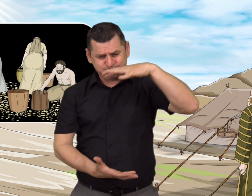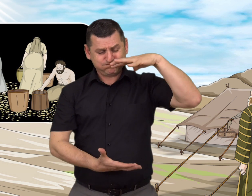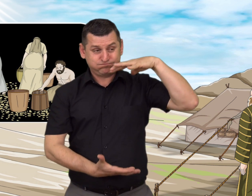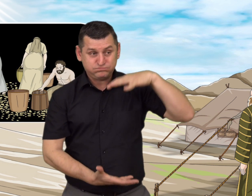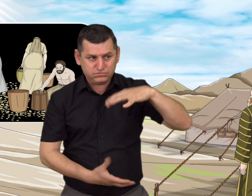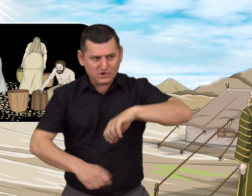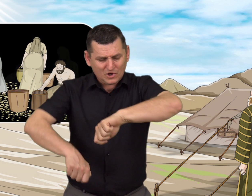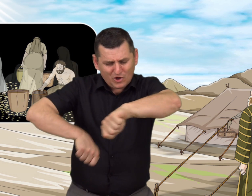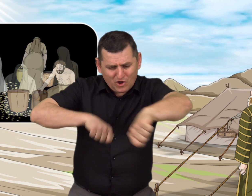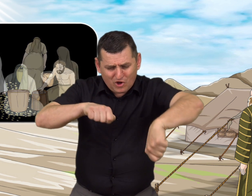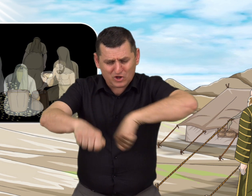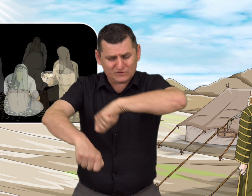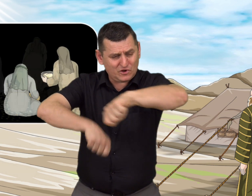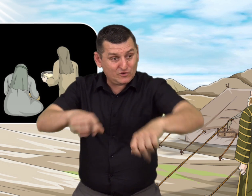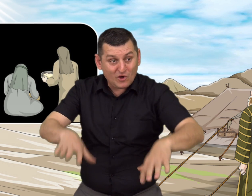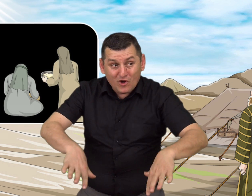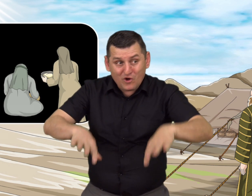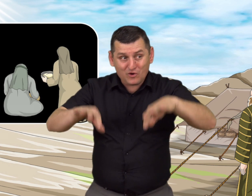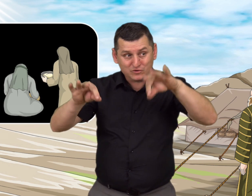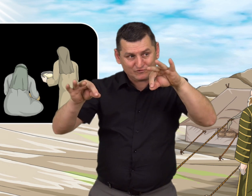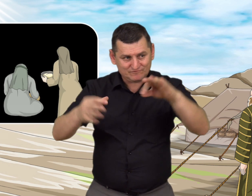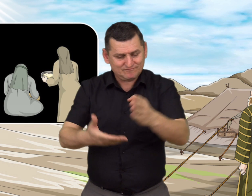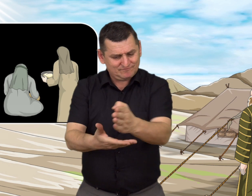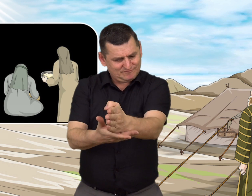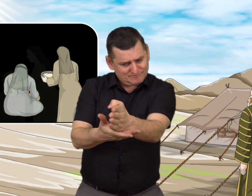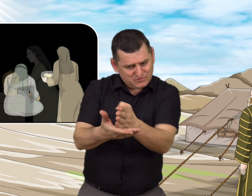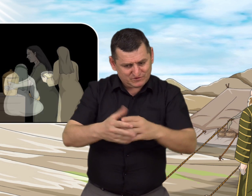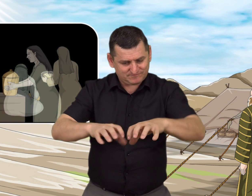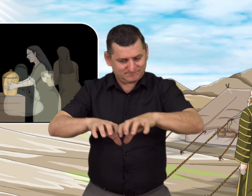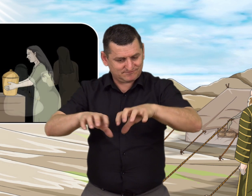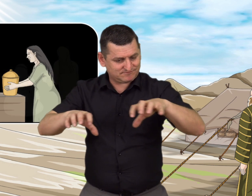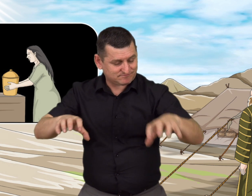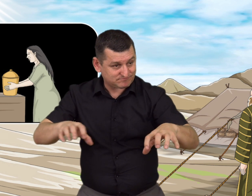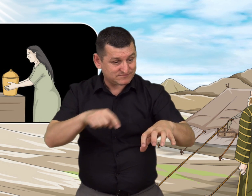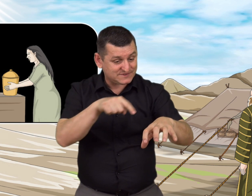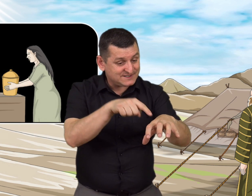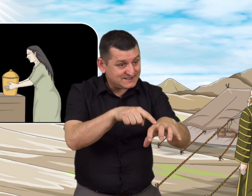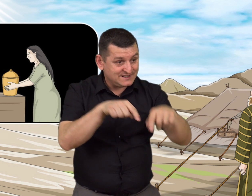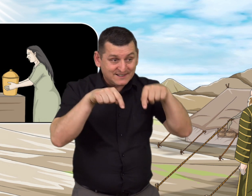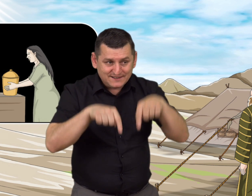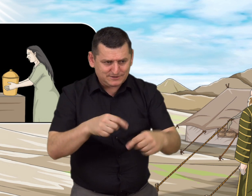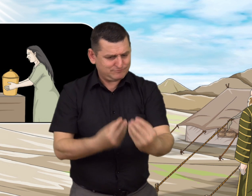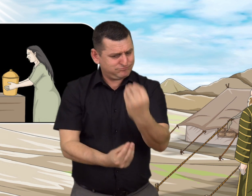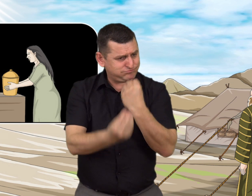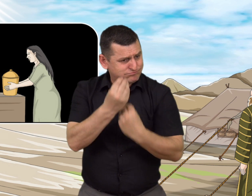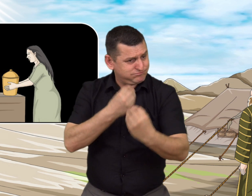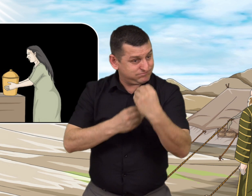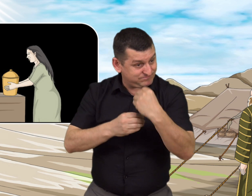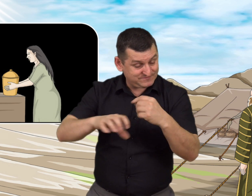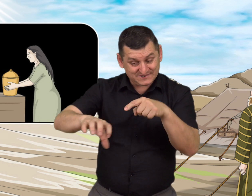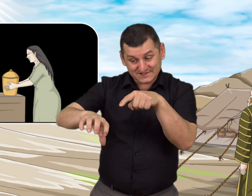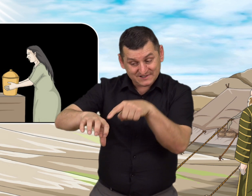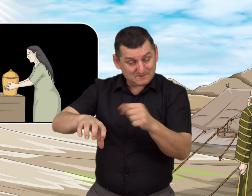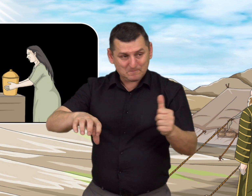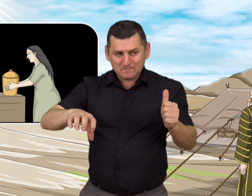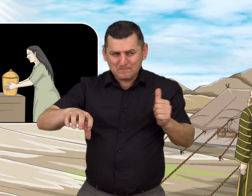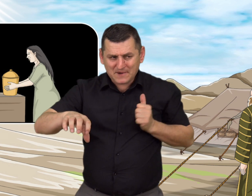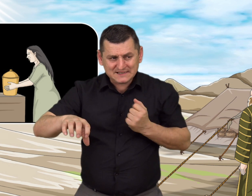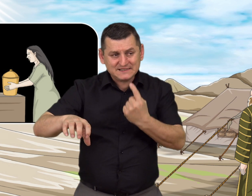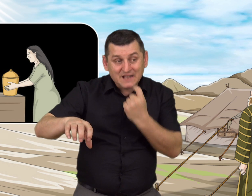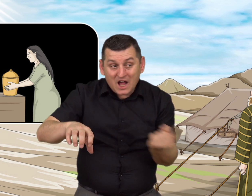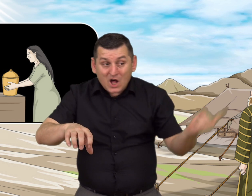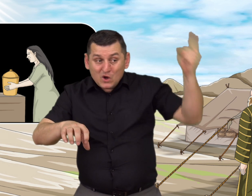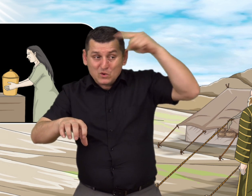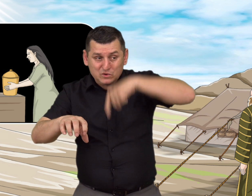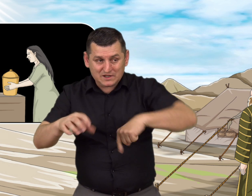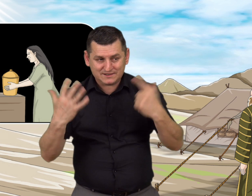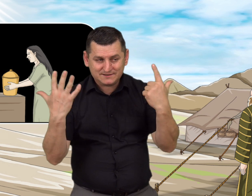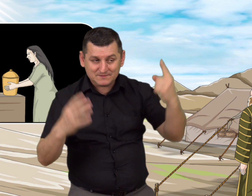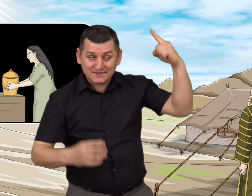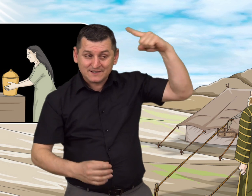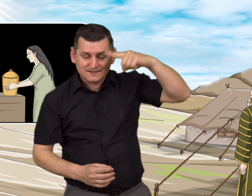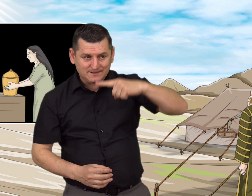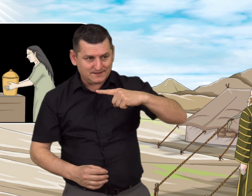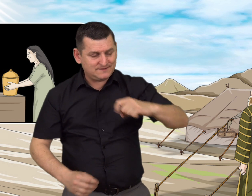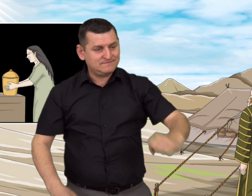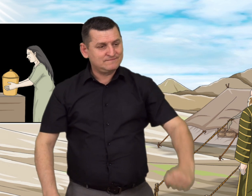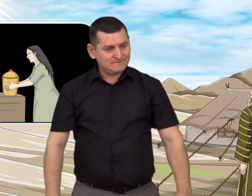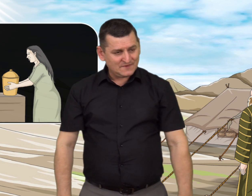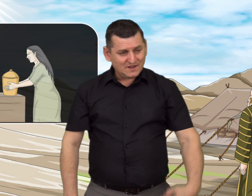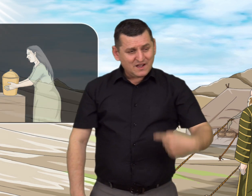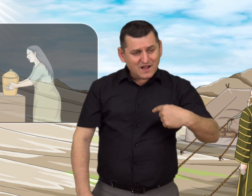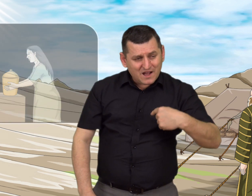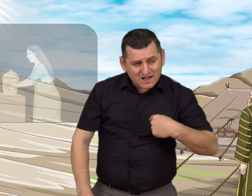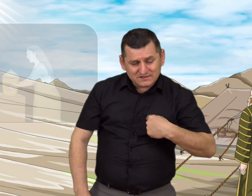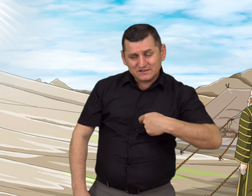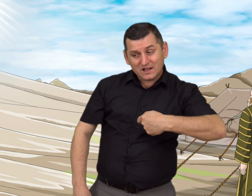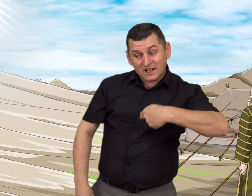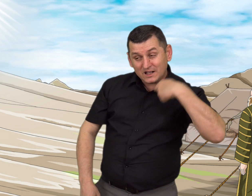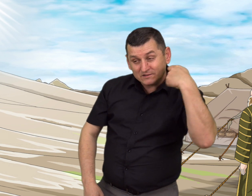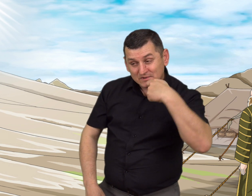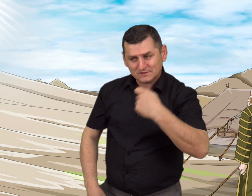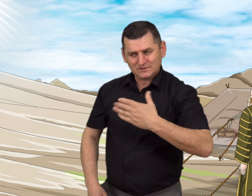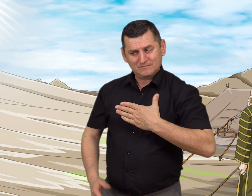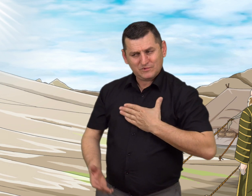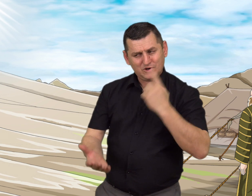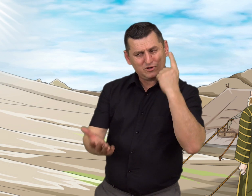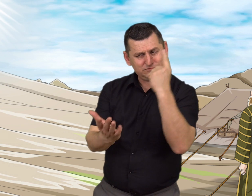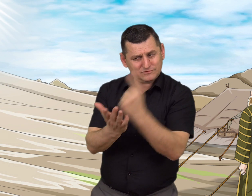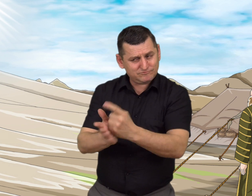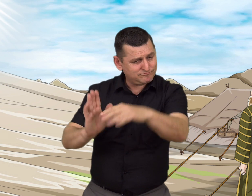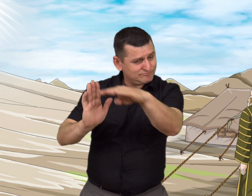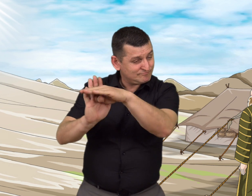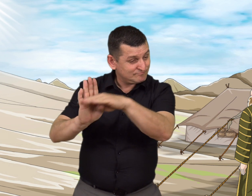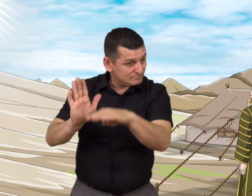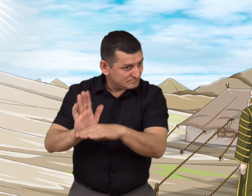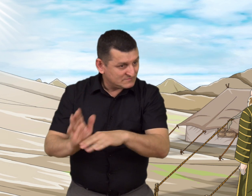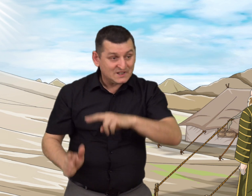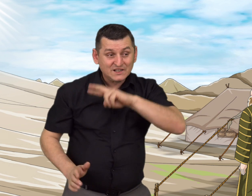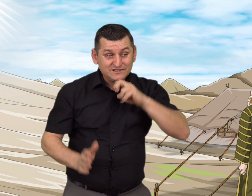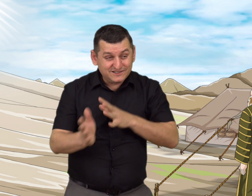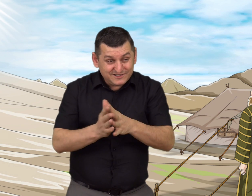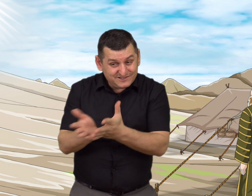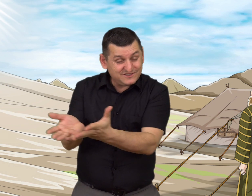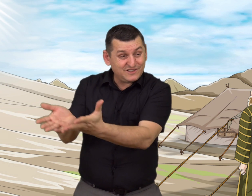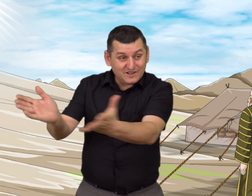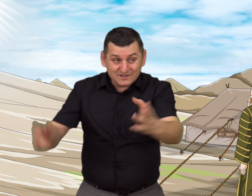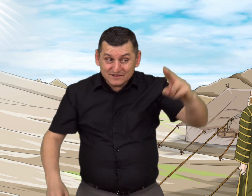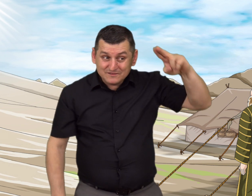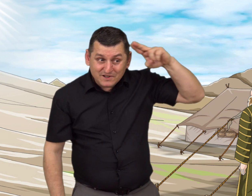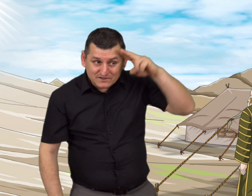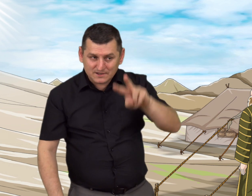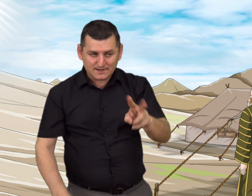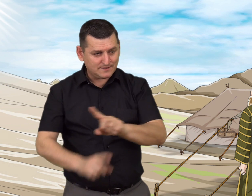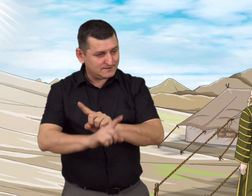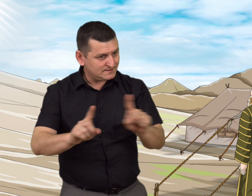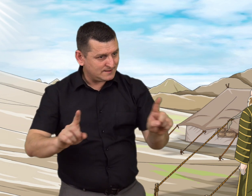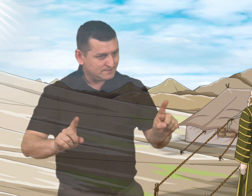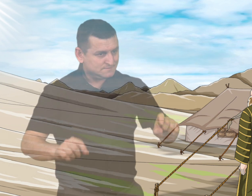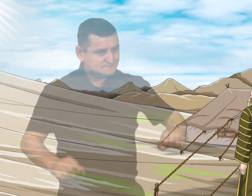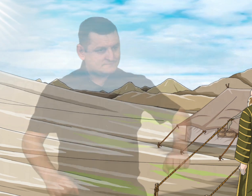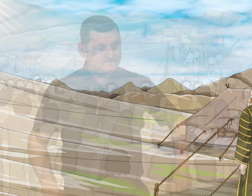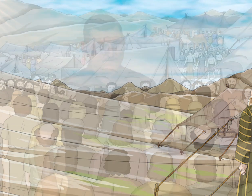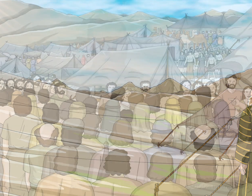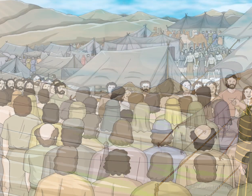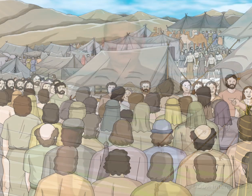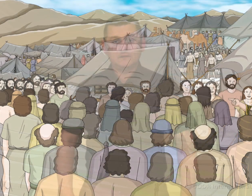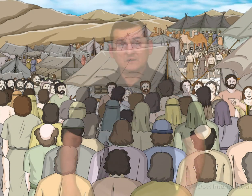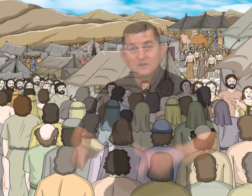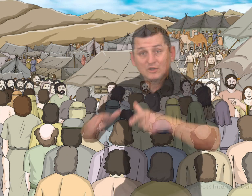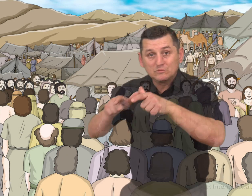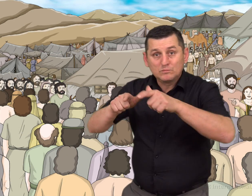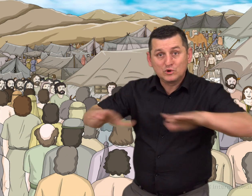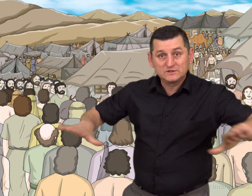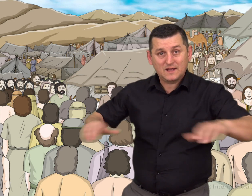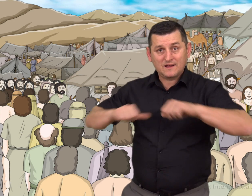Then on the sixth day, when they prepare what they bring in, it will be twice as much as they gather on the other days.”